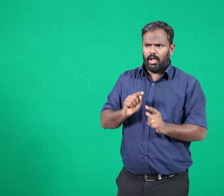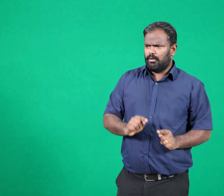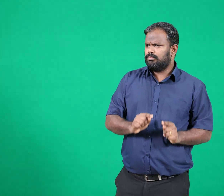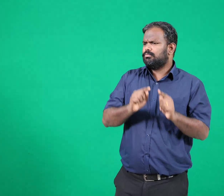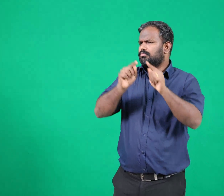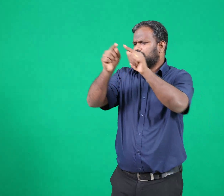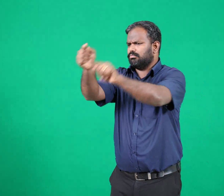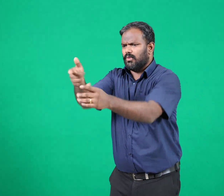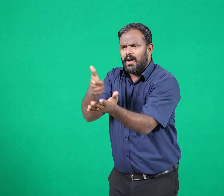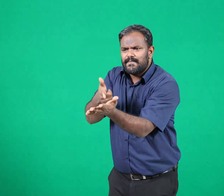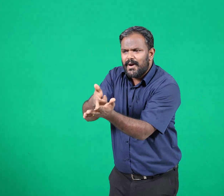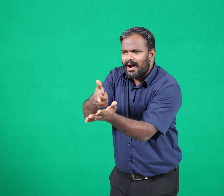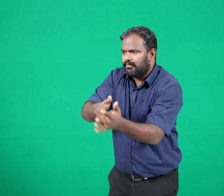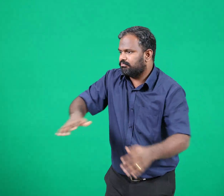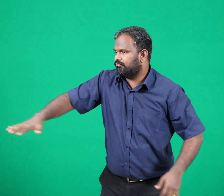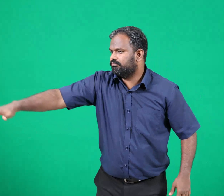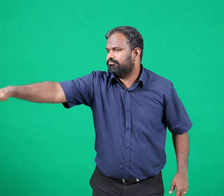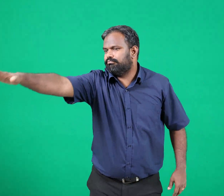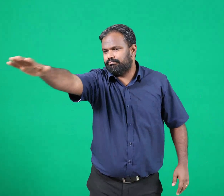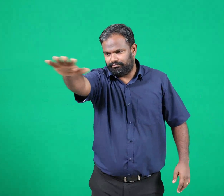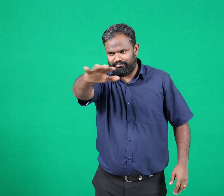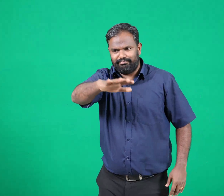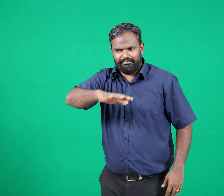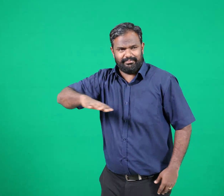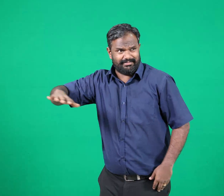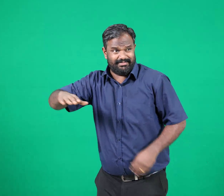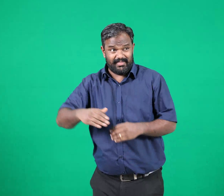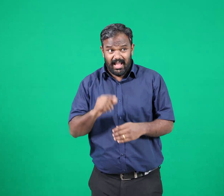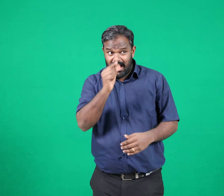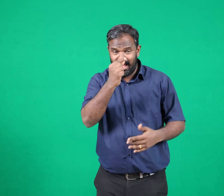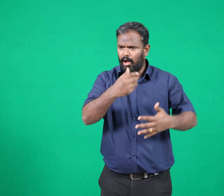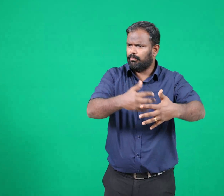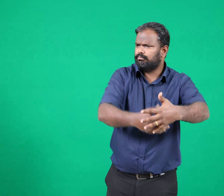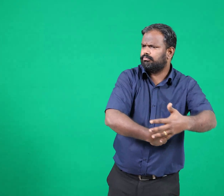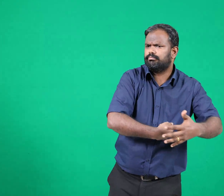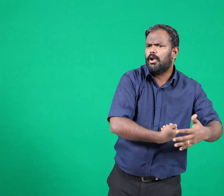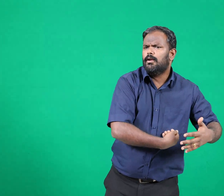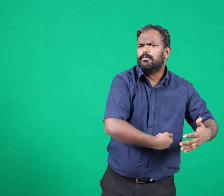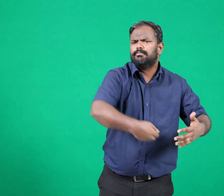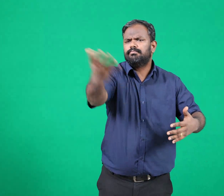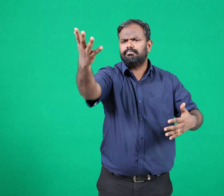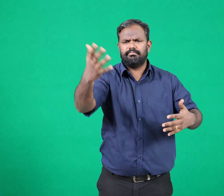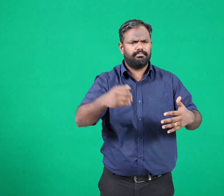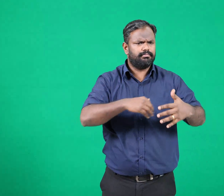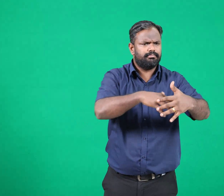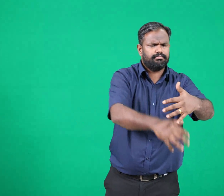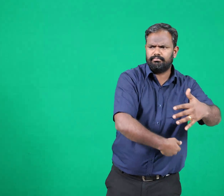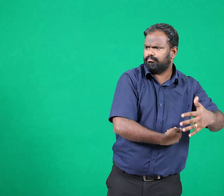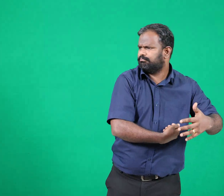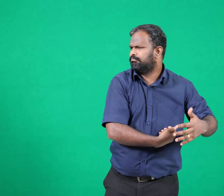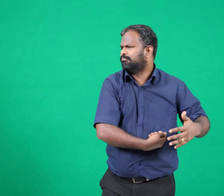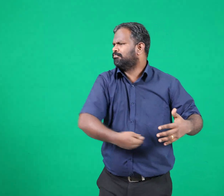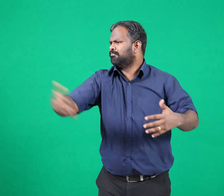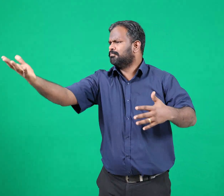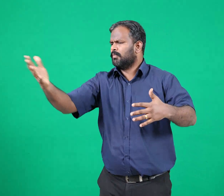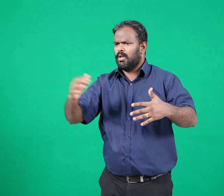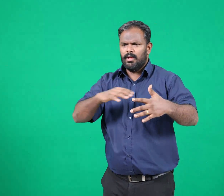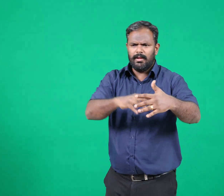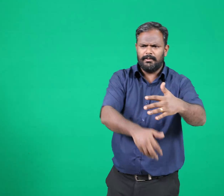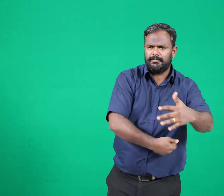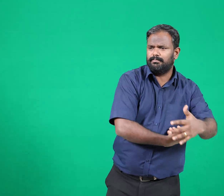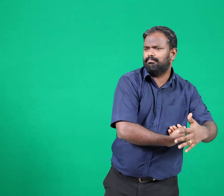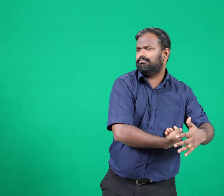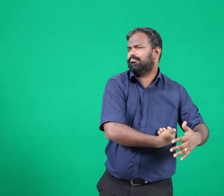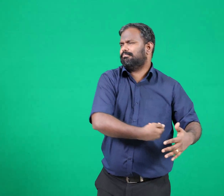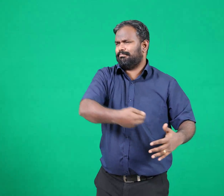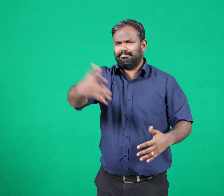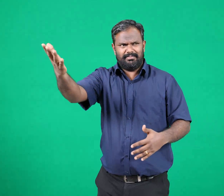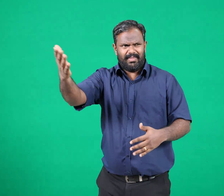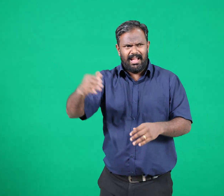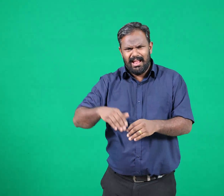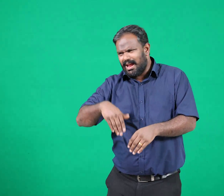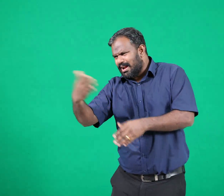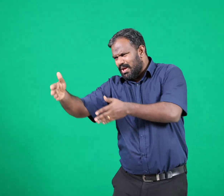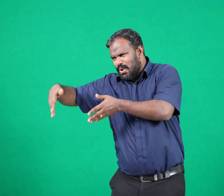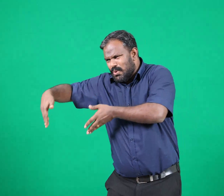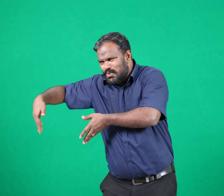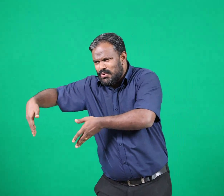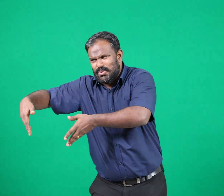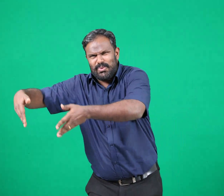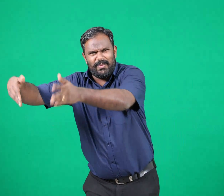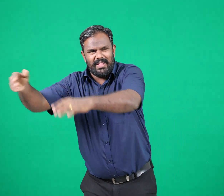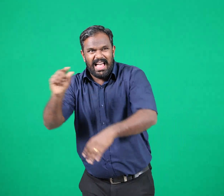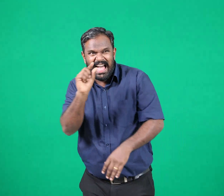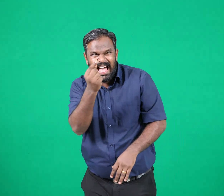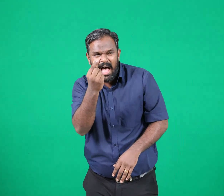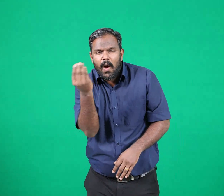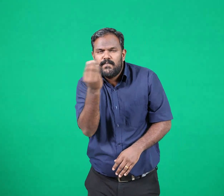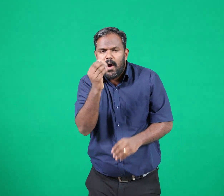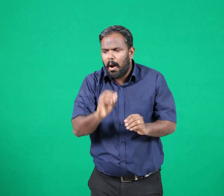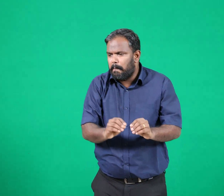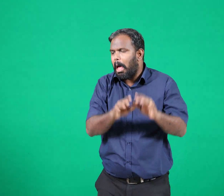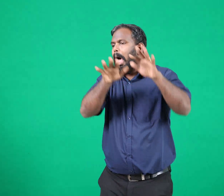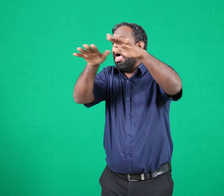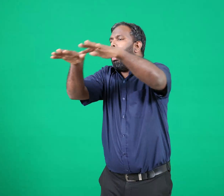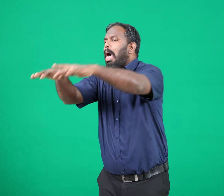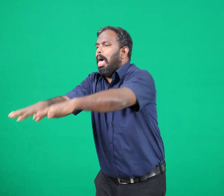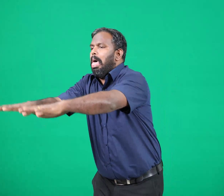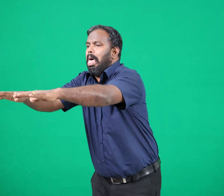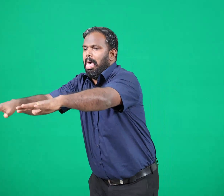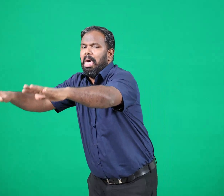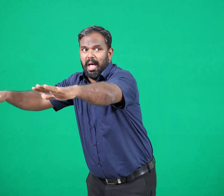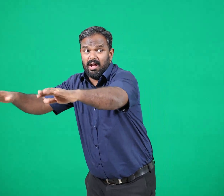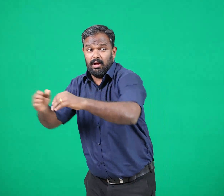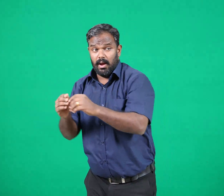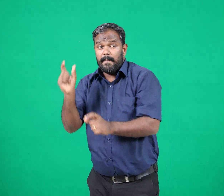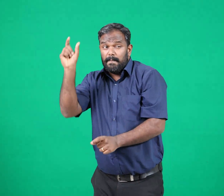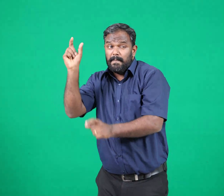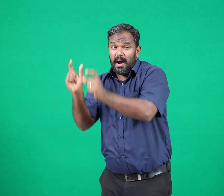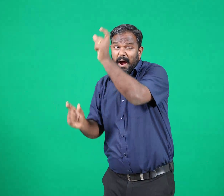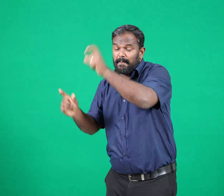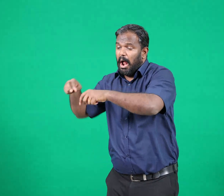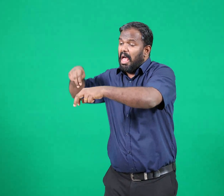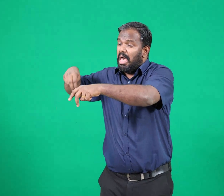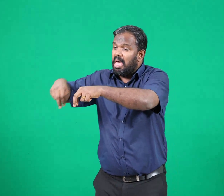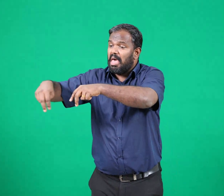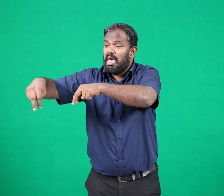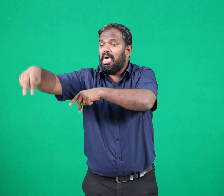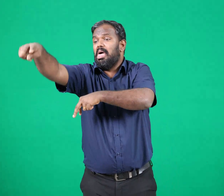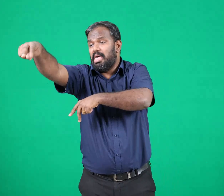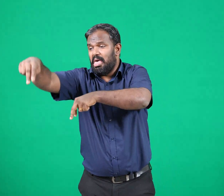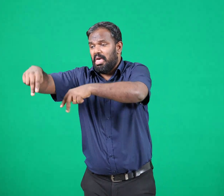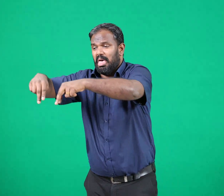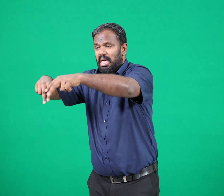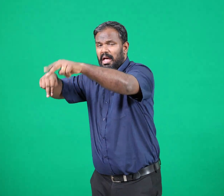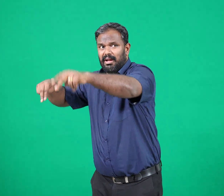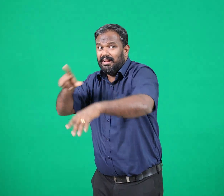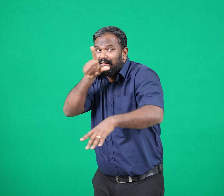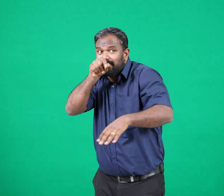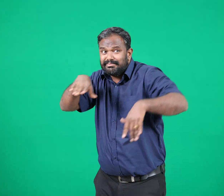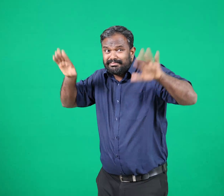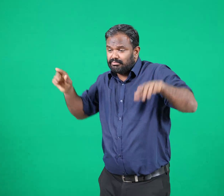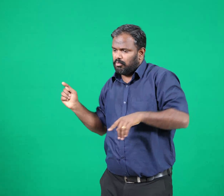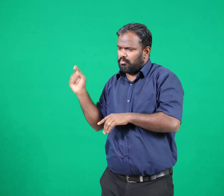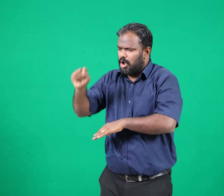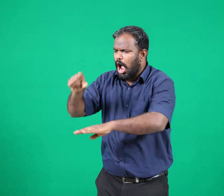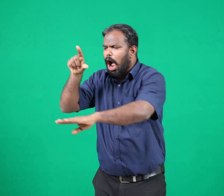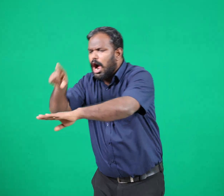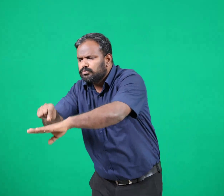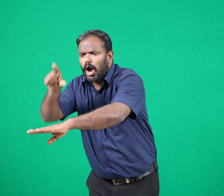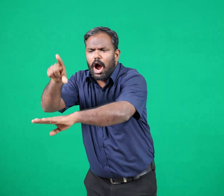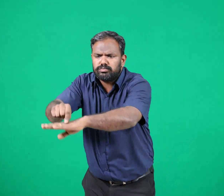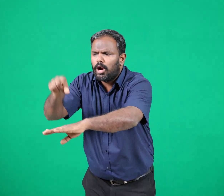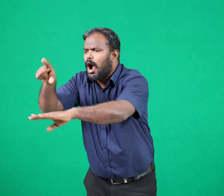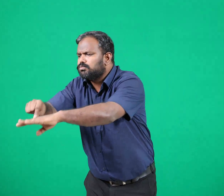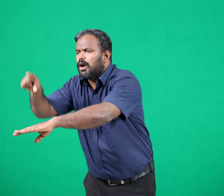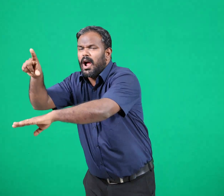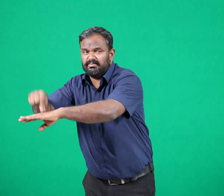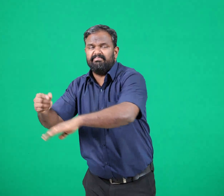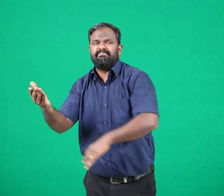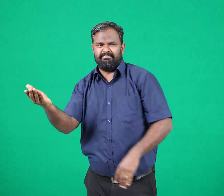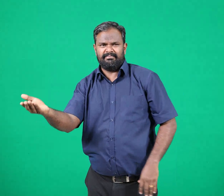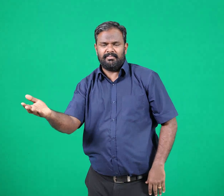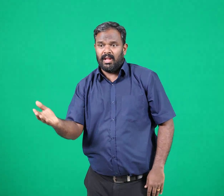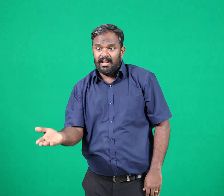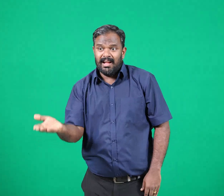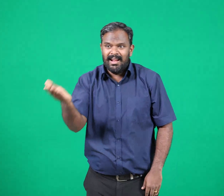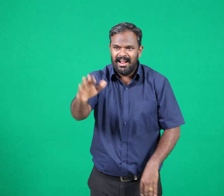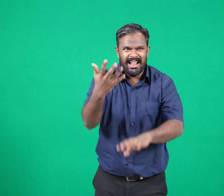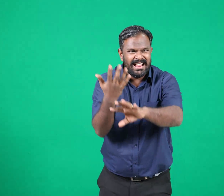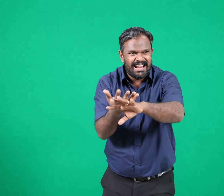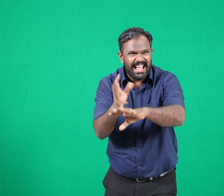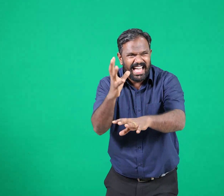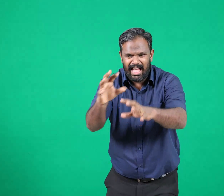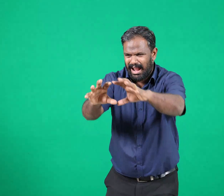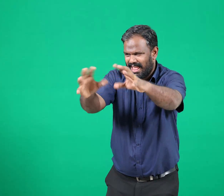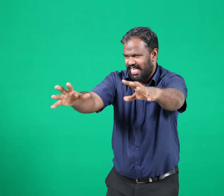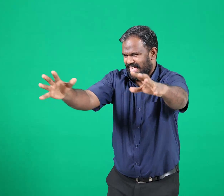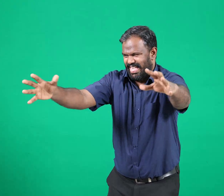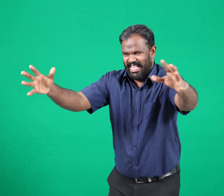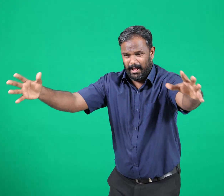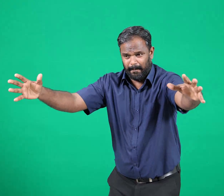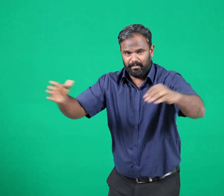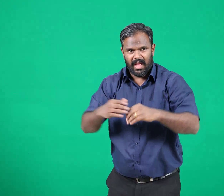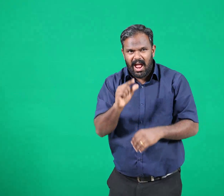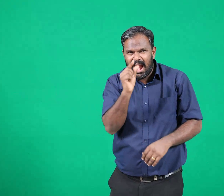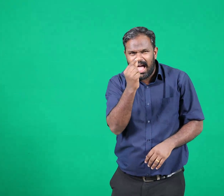And as he was sowing, some seed fell along the path, where it was trampled, and the birds of the air devoured it.